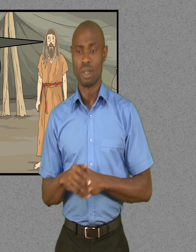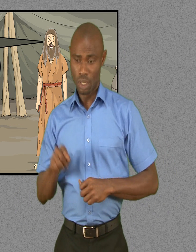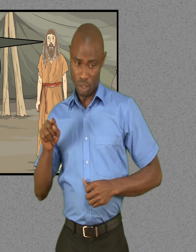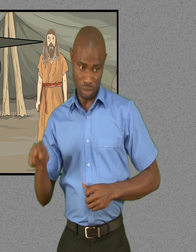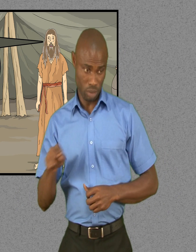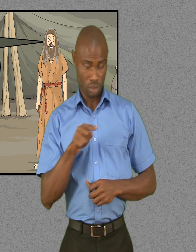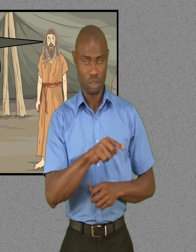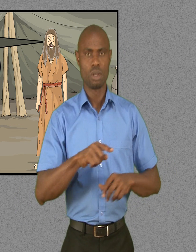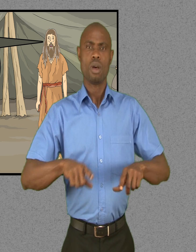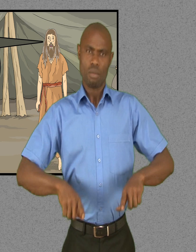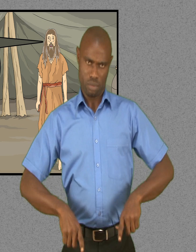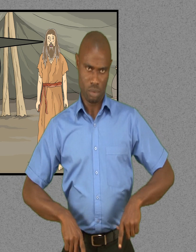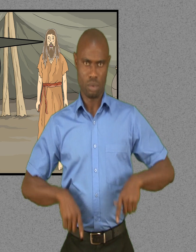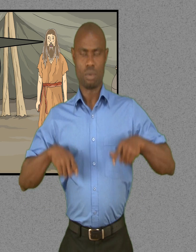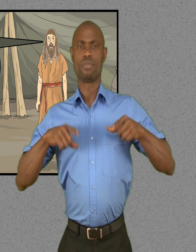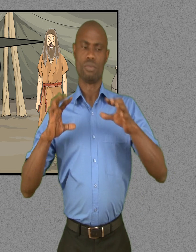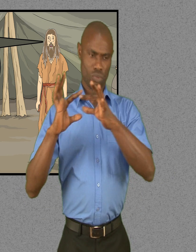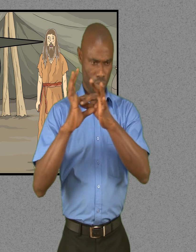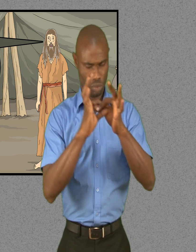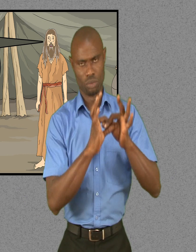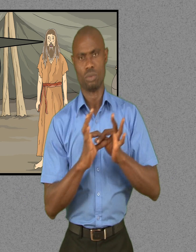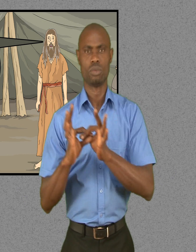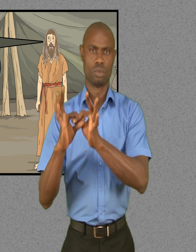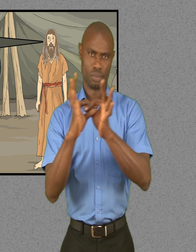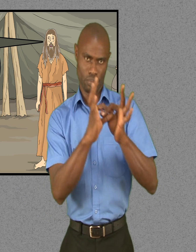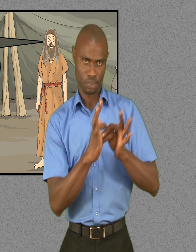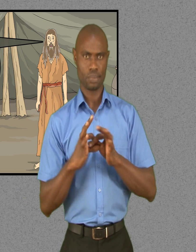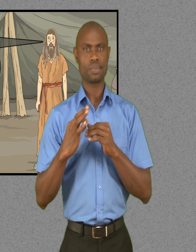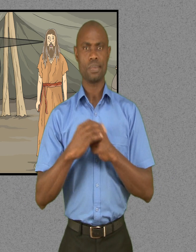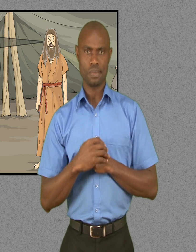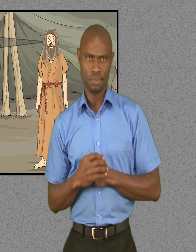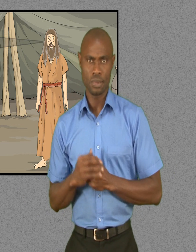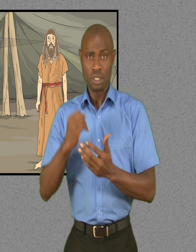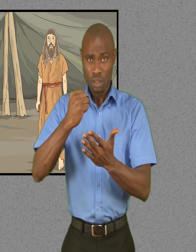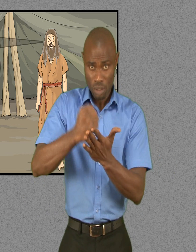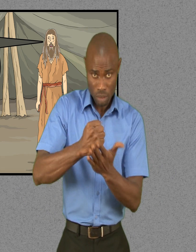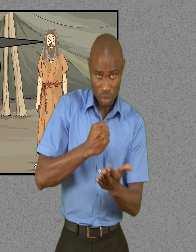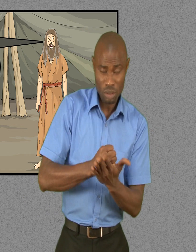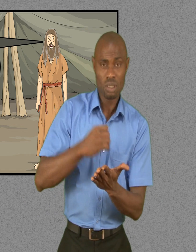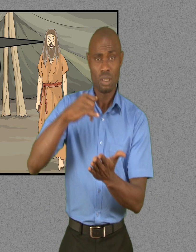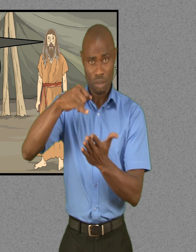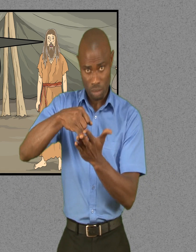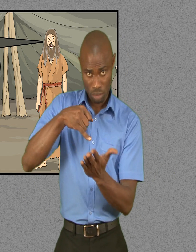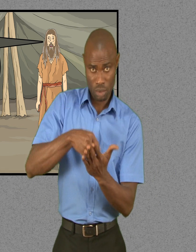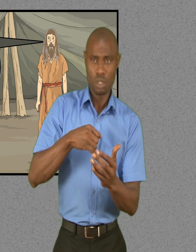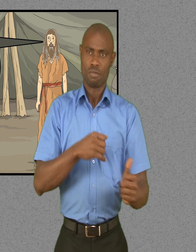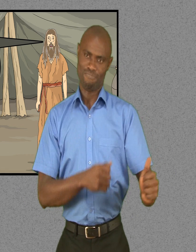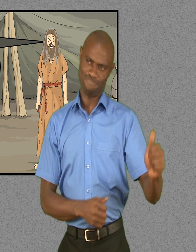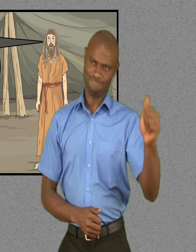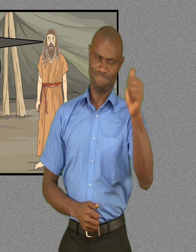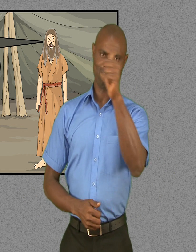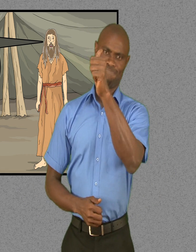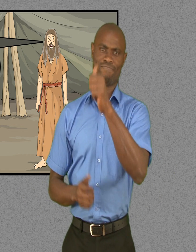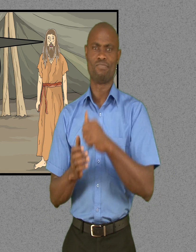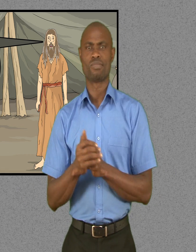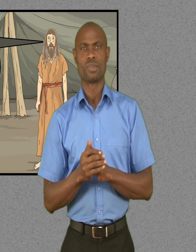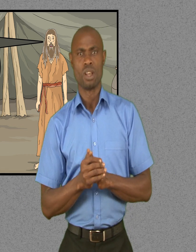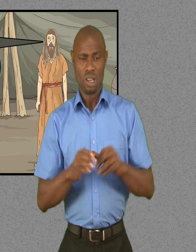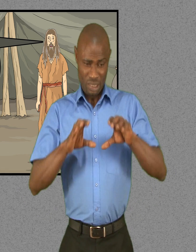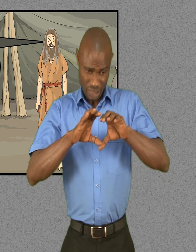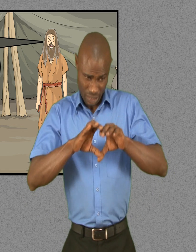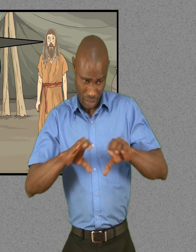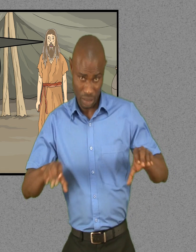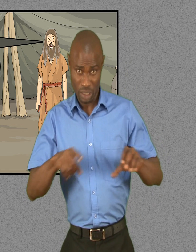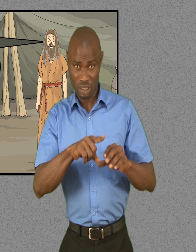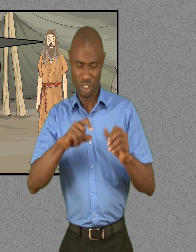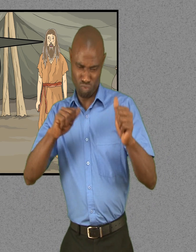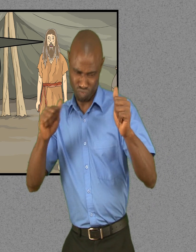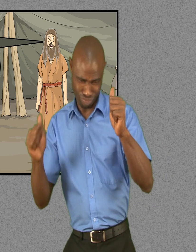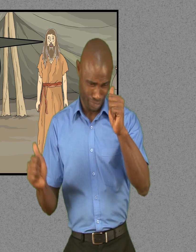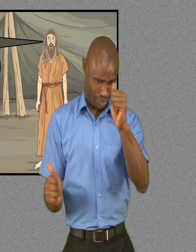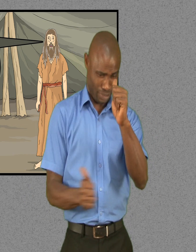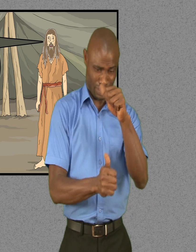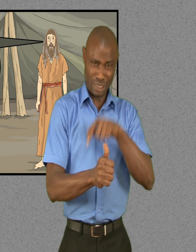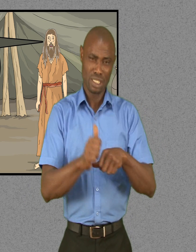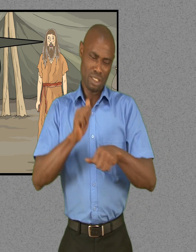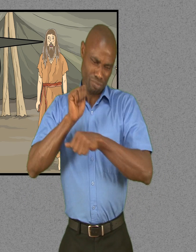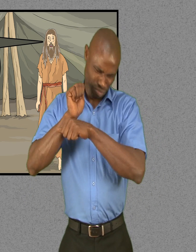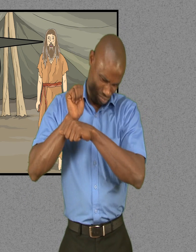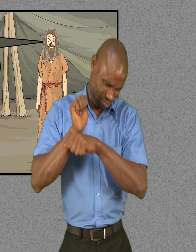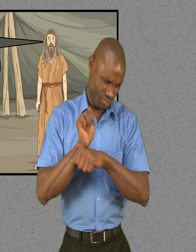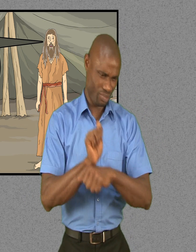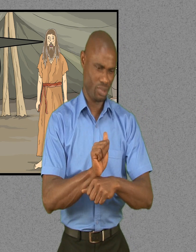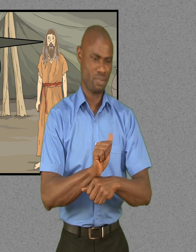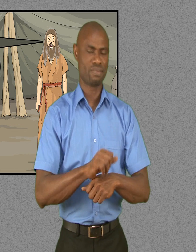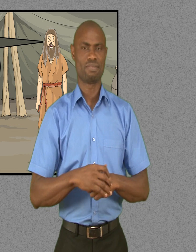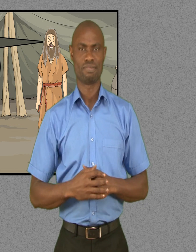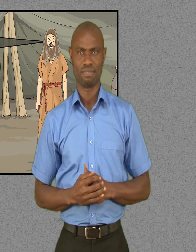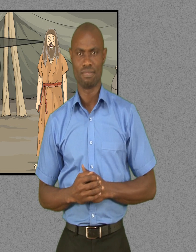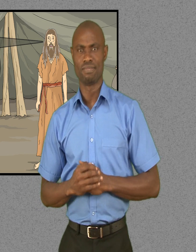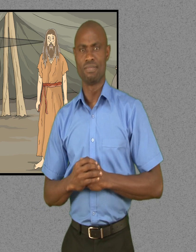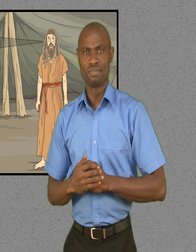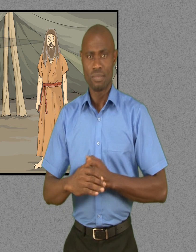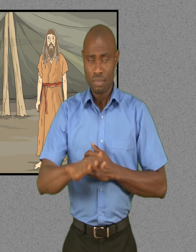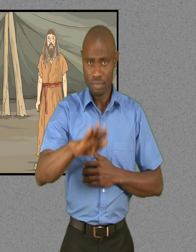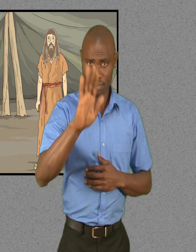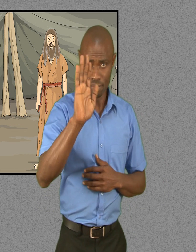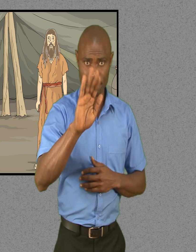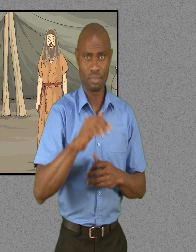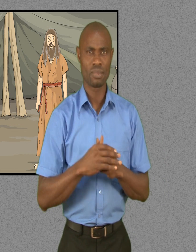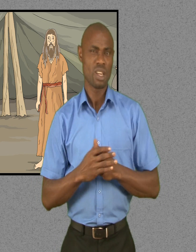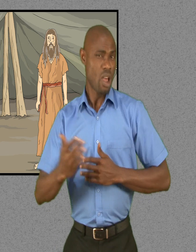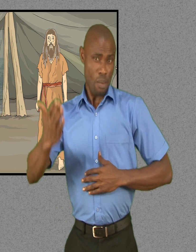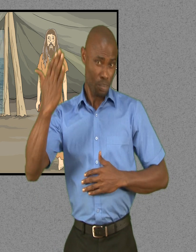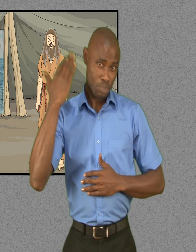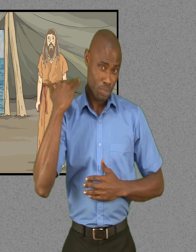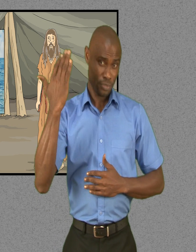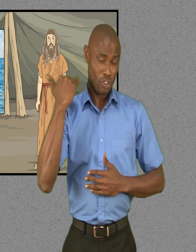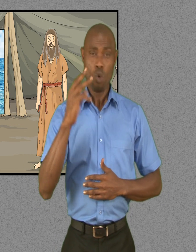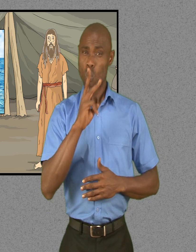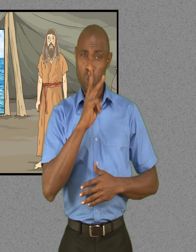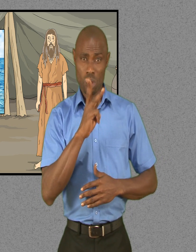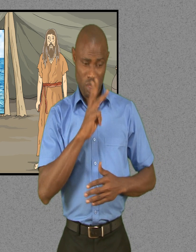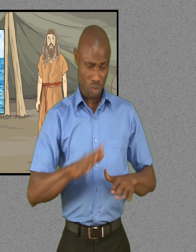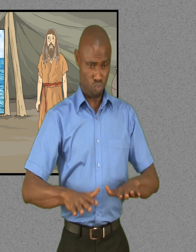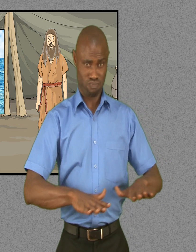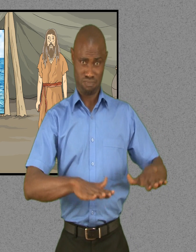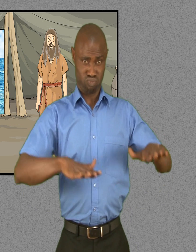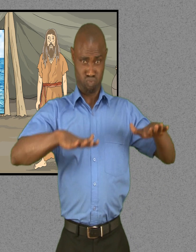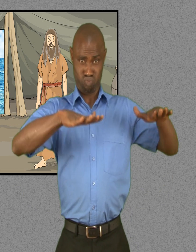may he dwell in the tents of Shem, and may Canaan be his servant.”